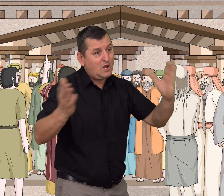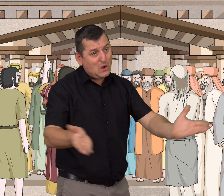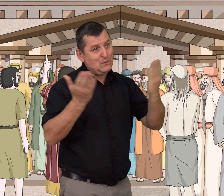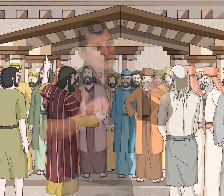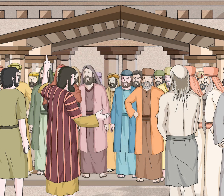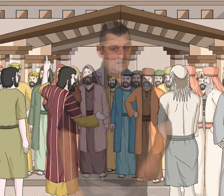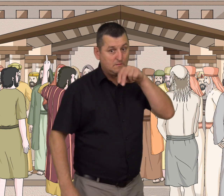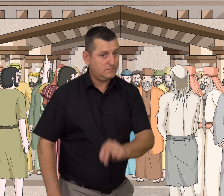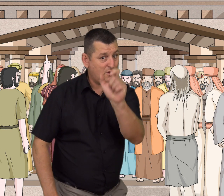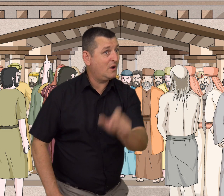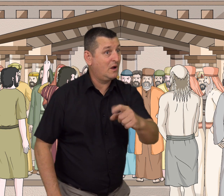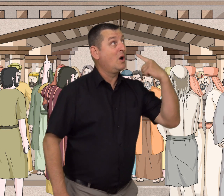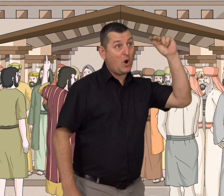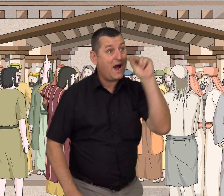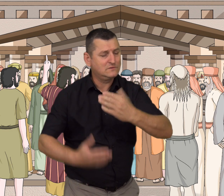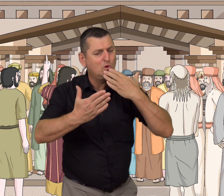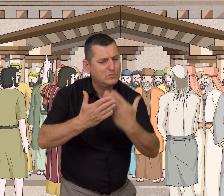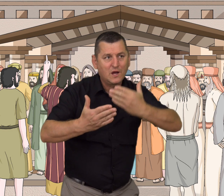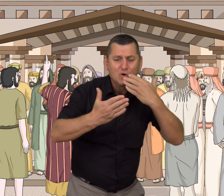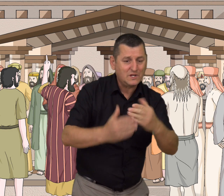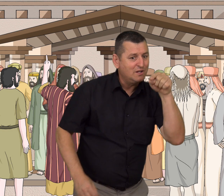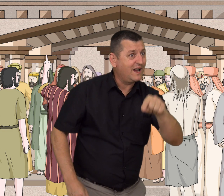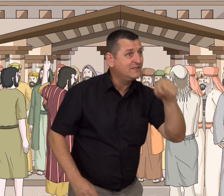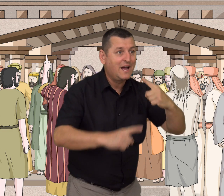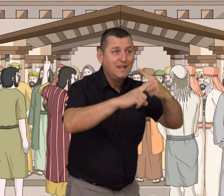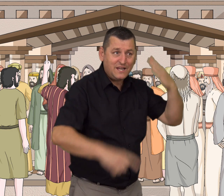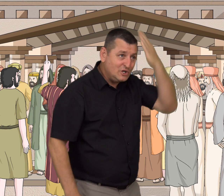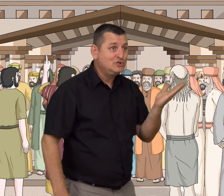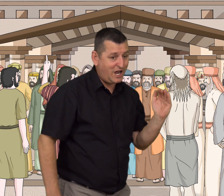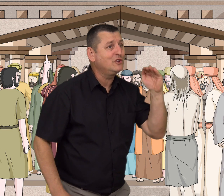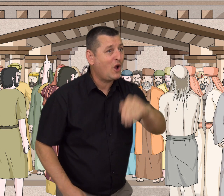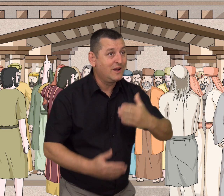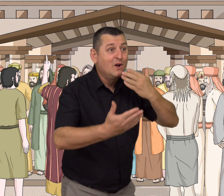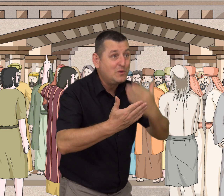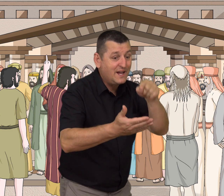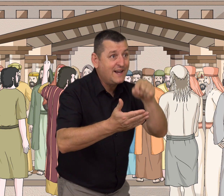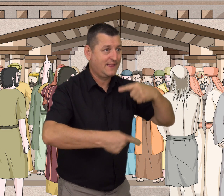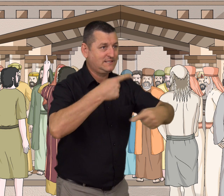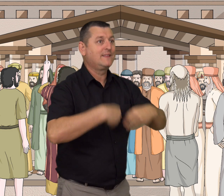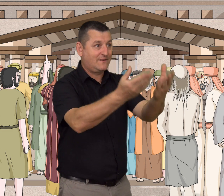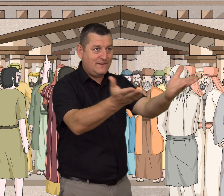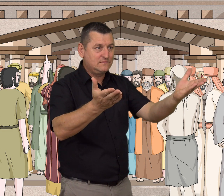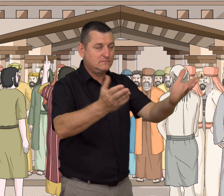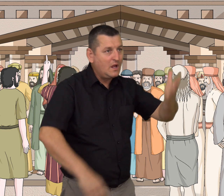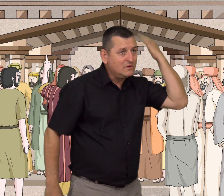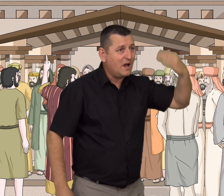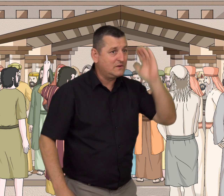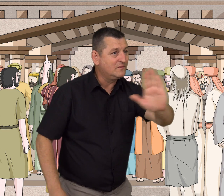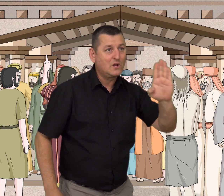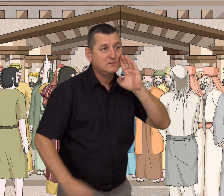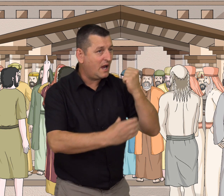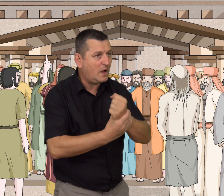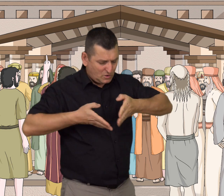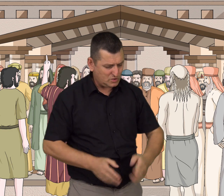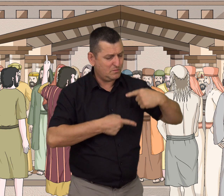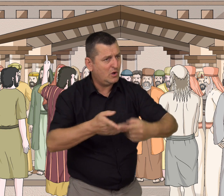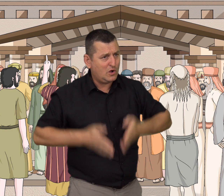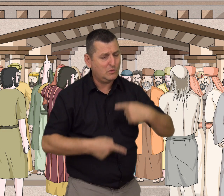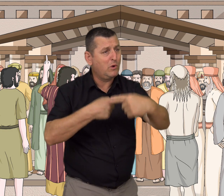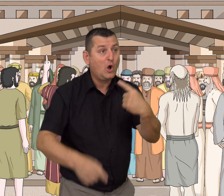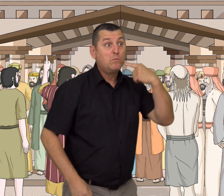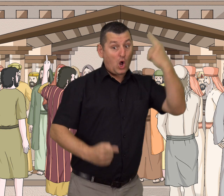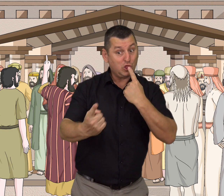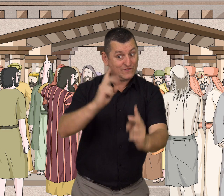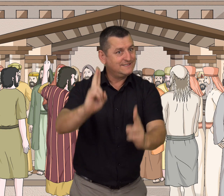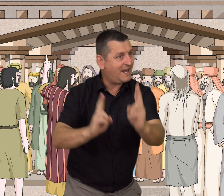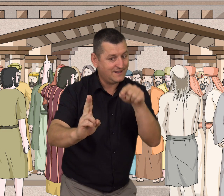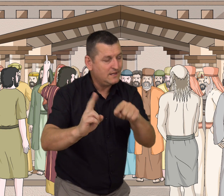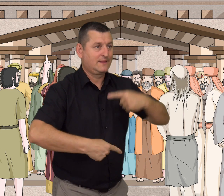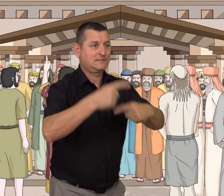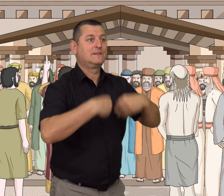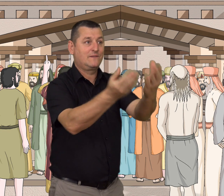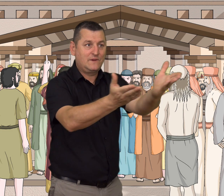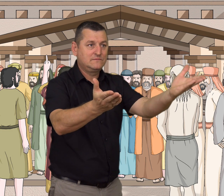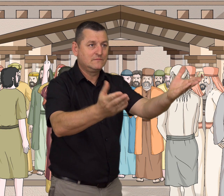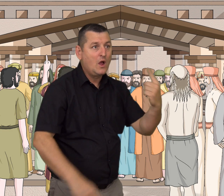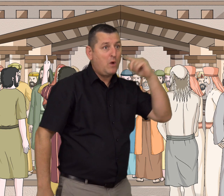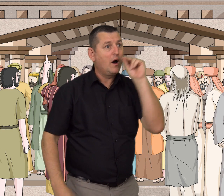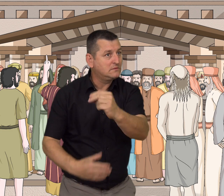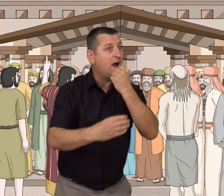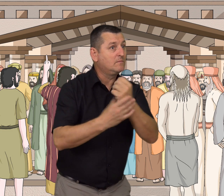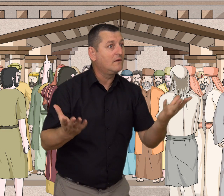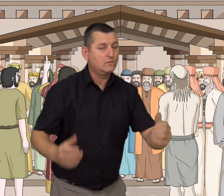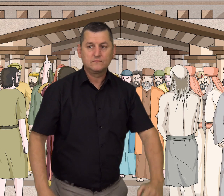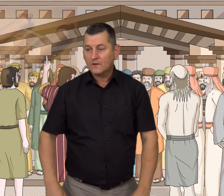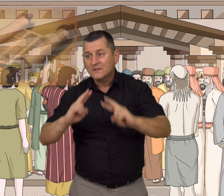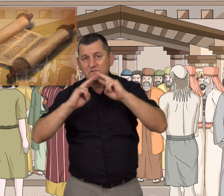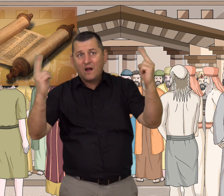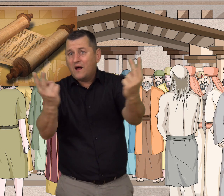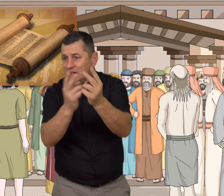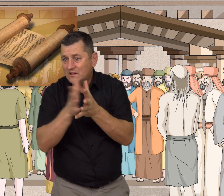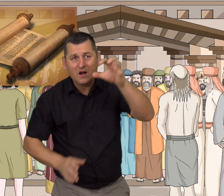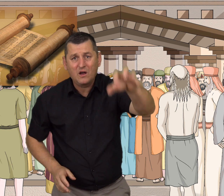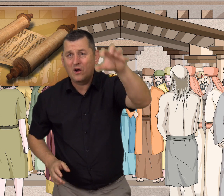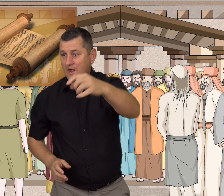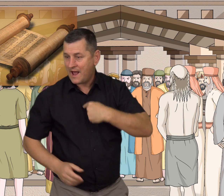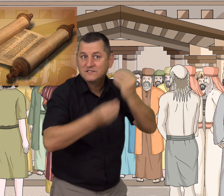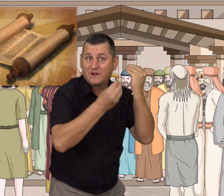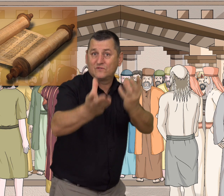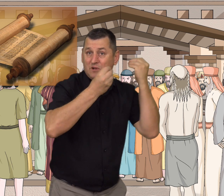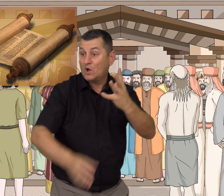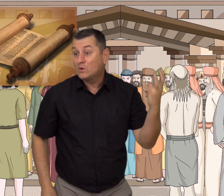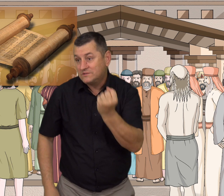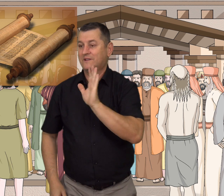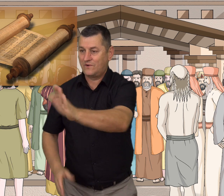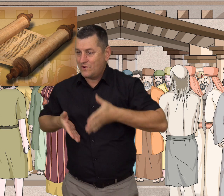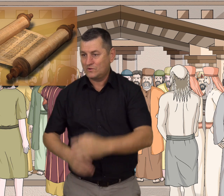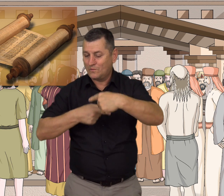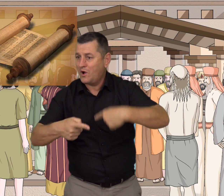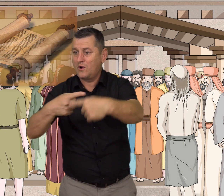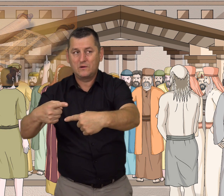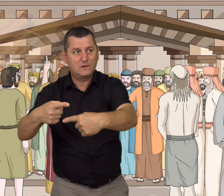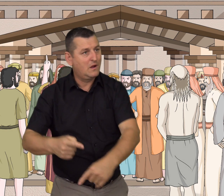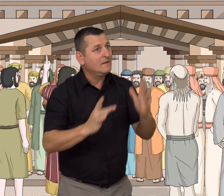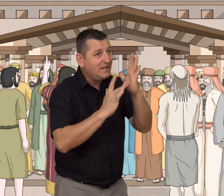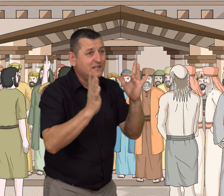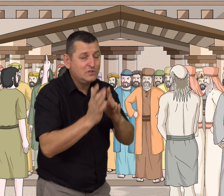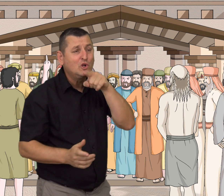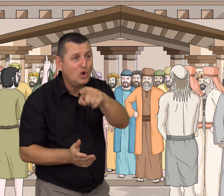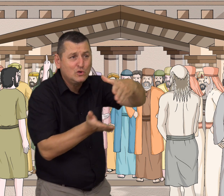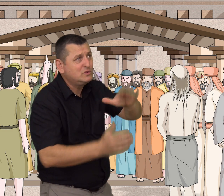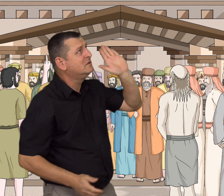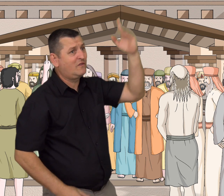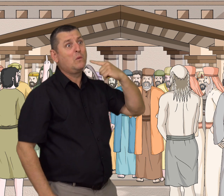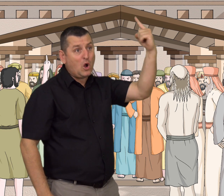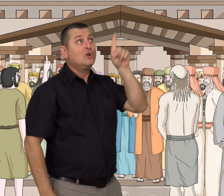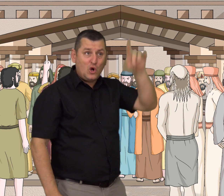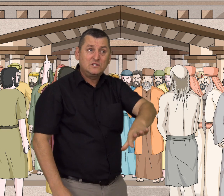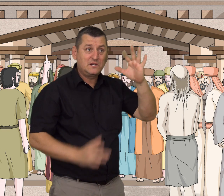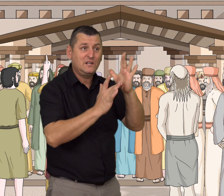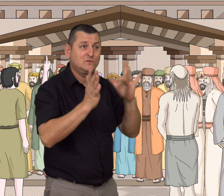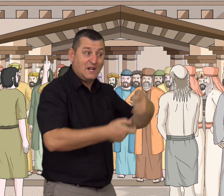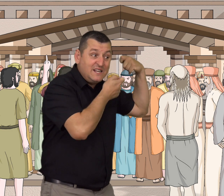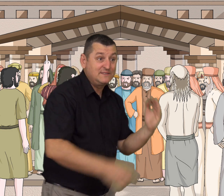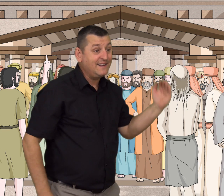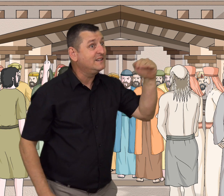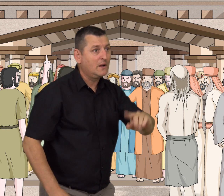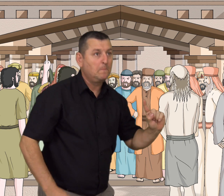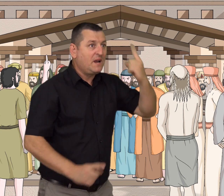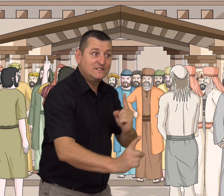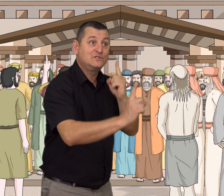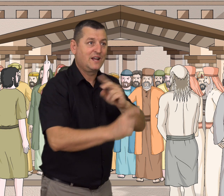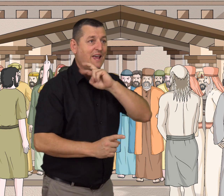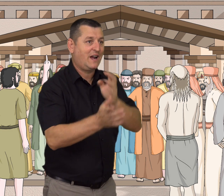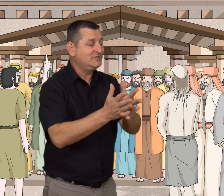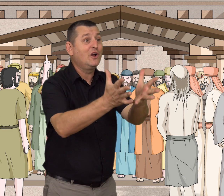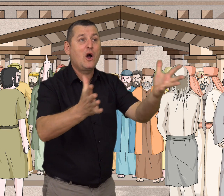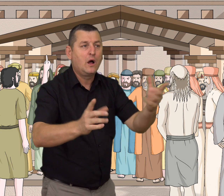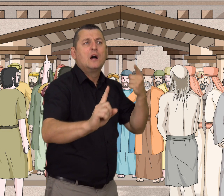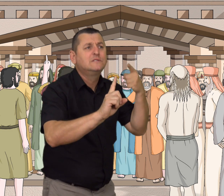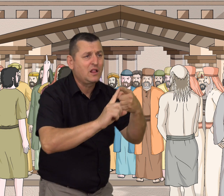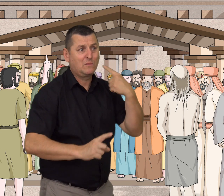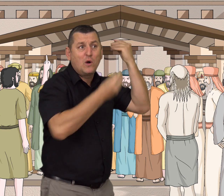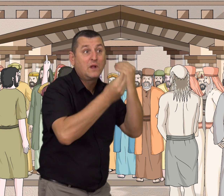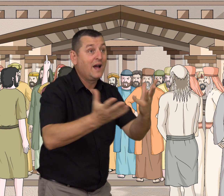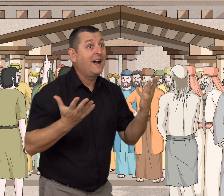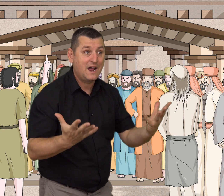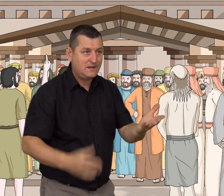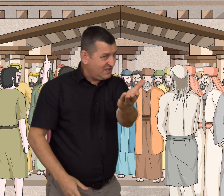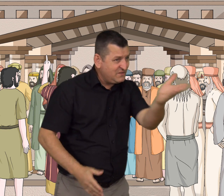And you are sons of the prophets and of the covenant God made with your fathers when He said to Abraham, ‘Through your offspring all the families of the earth will be blessed.’